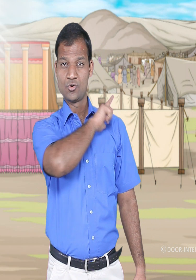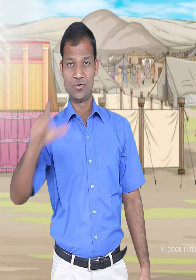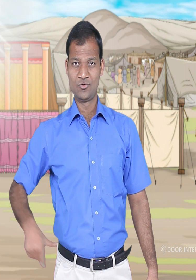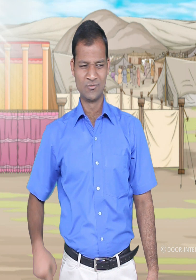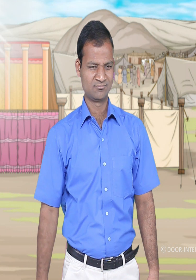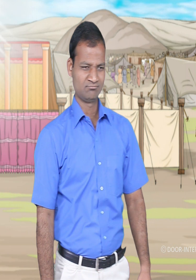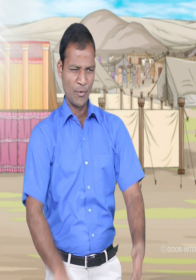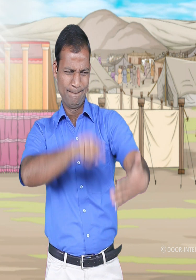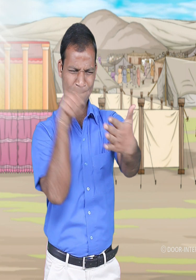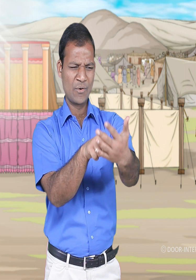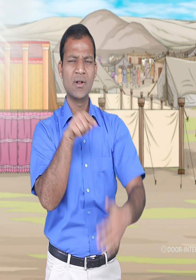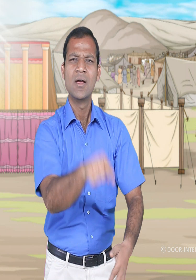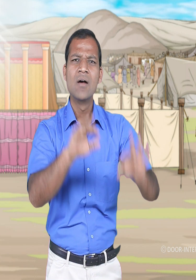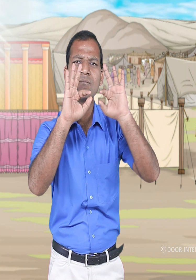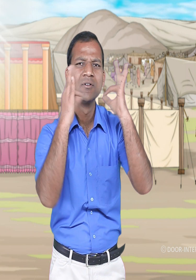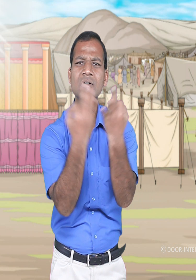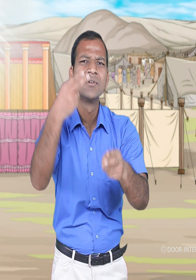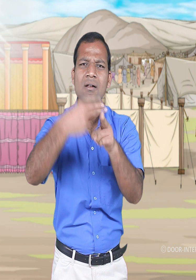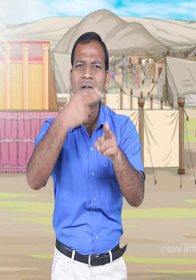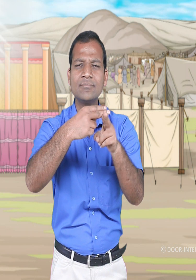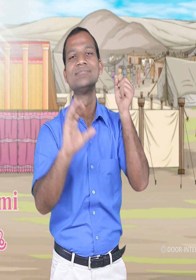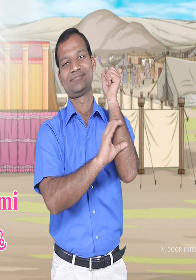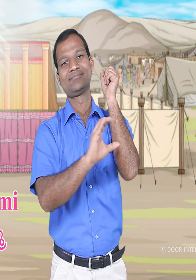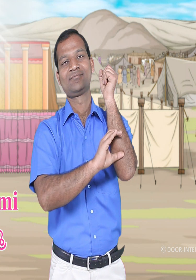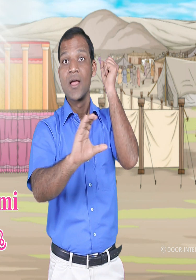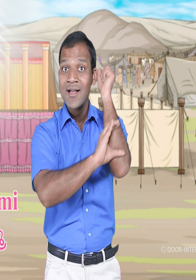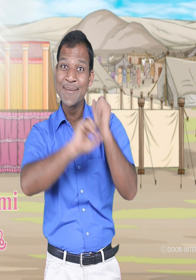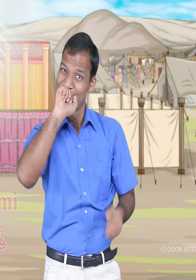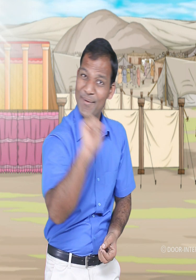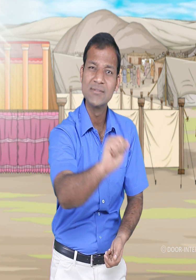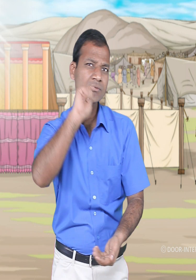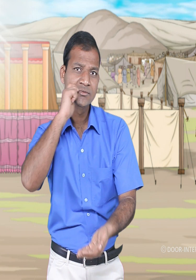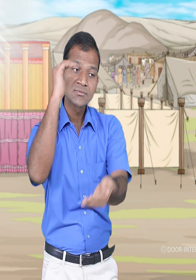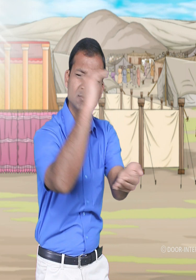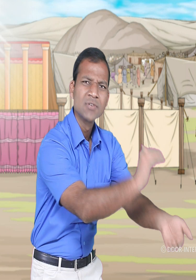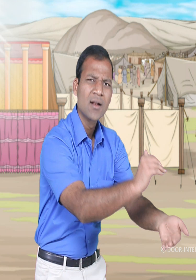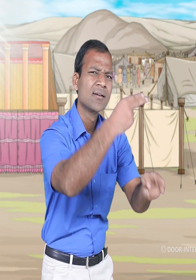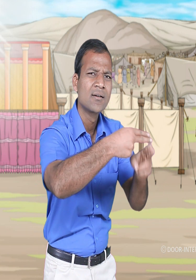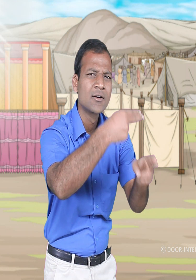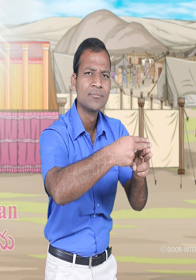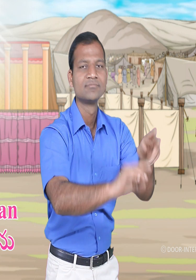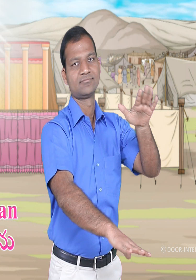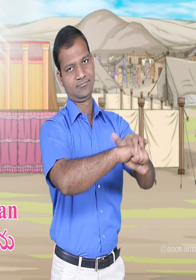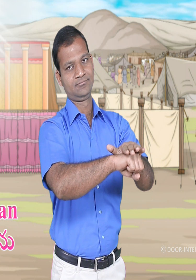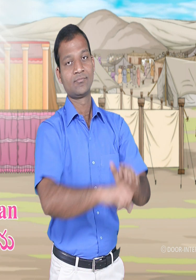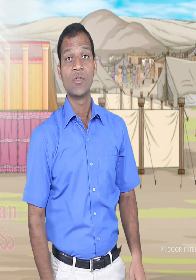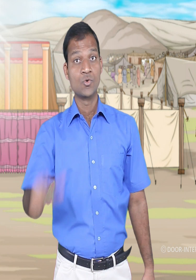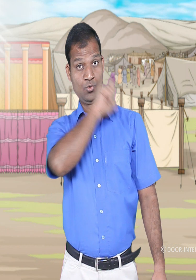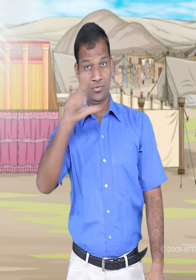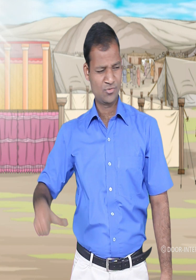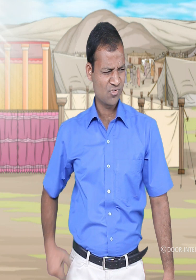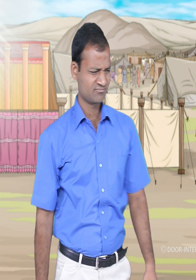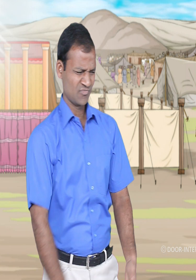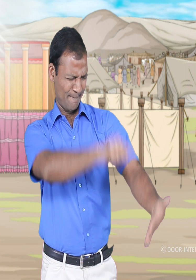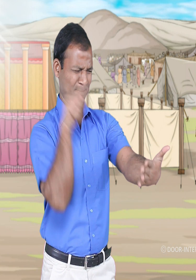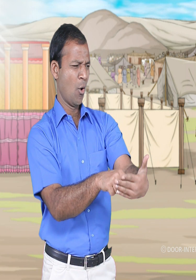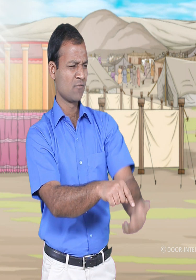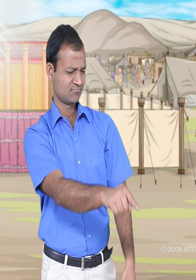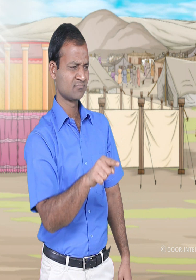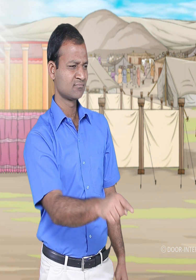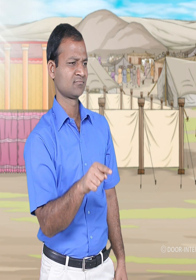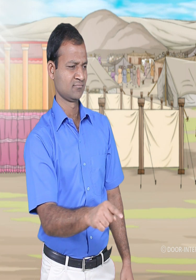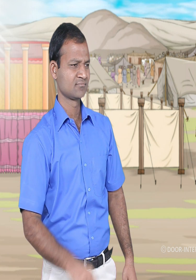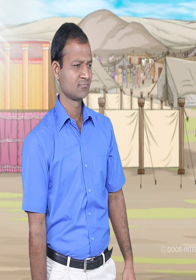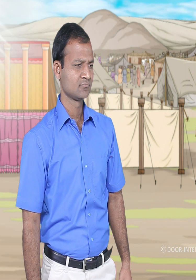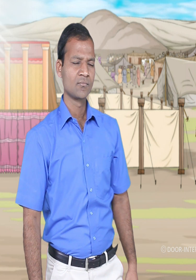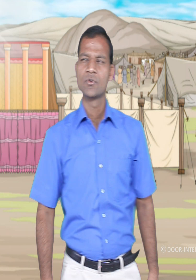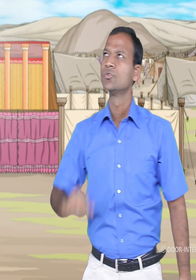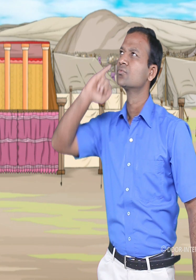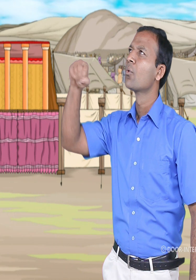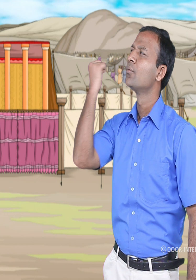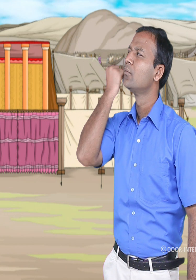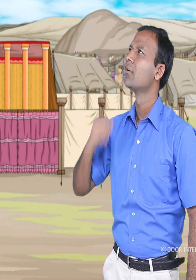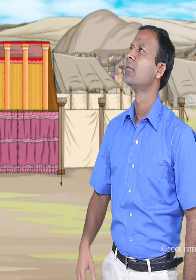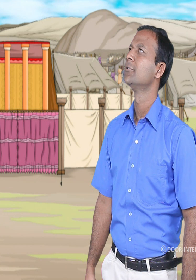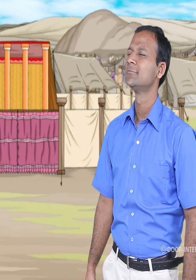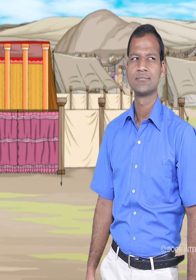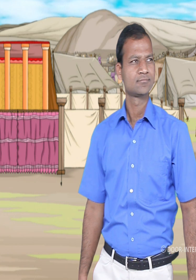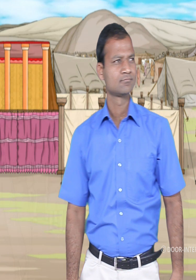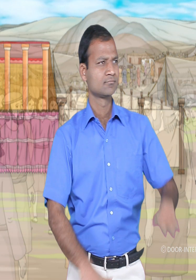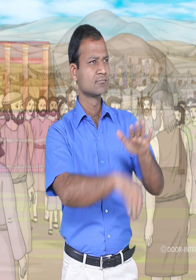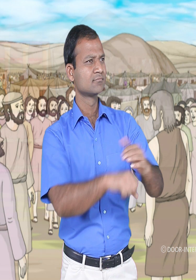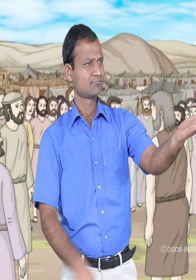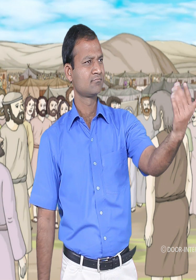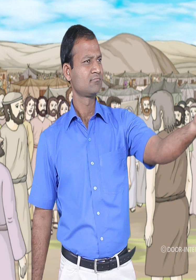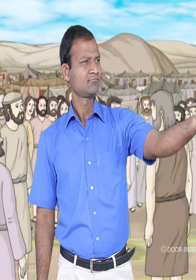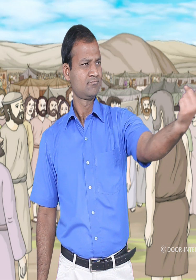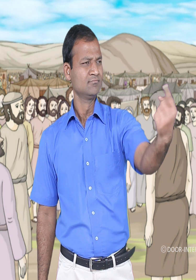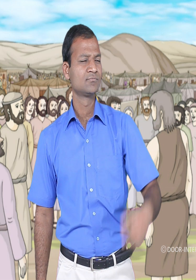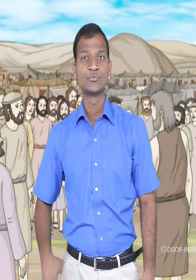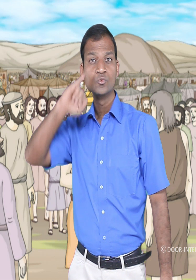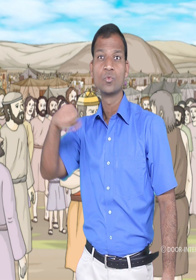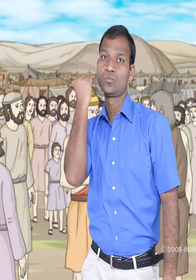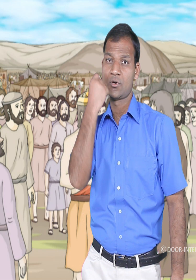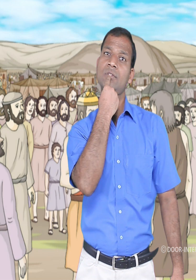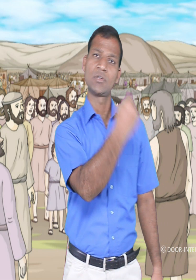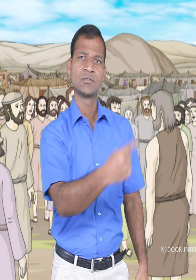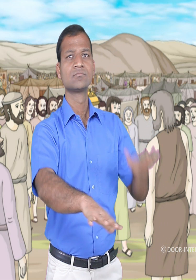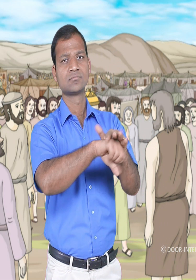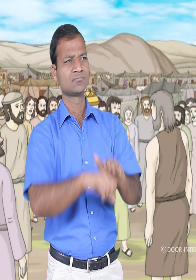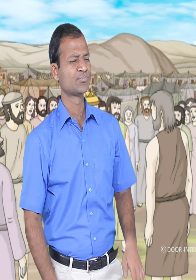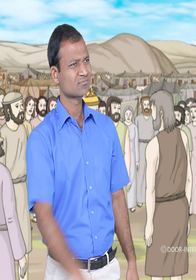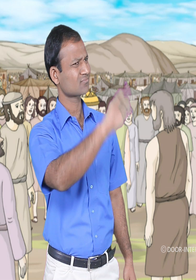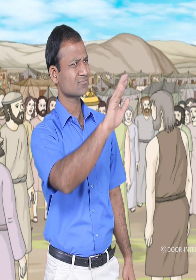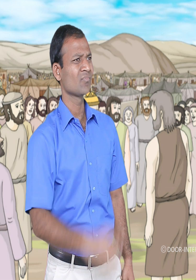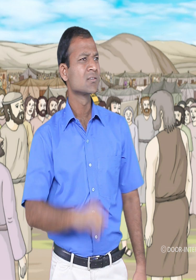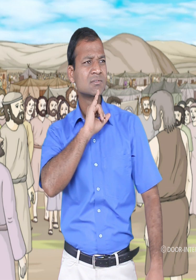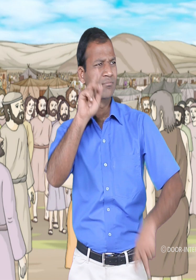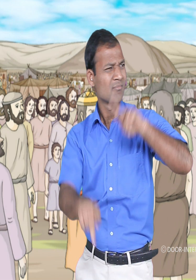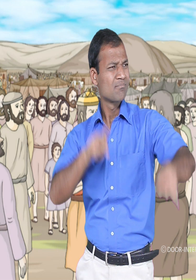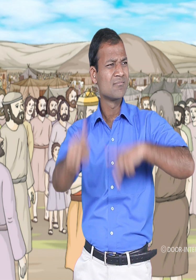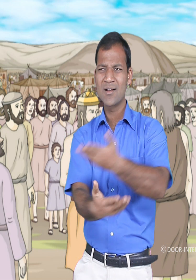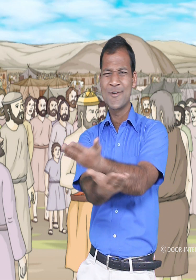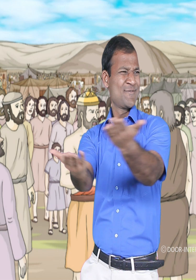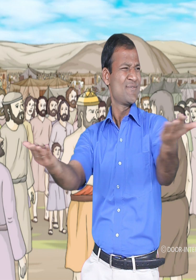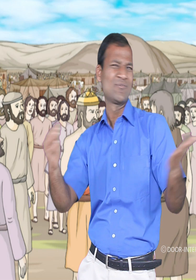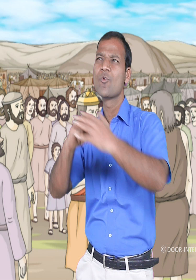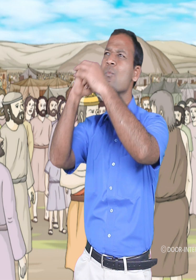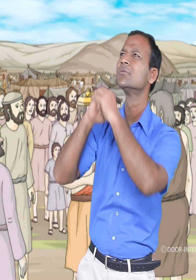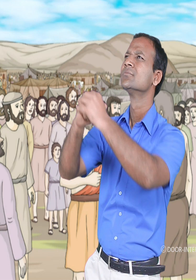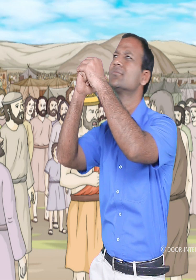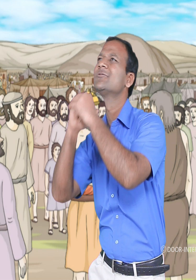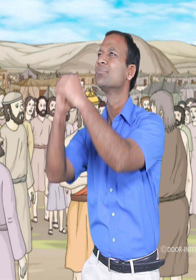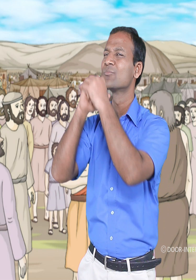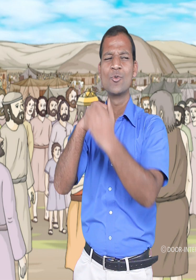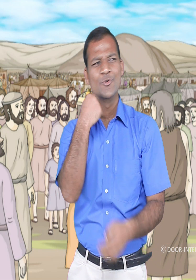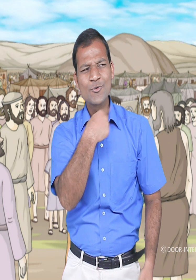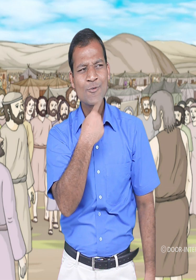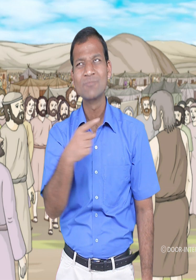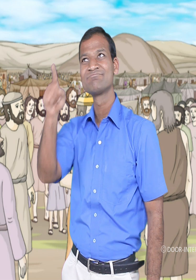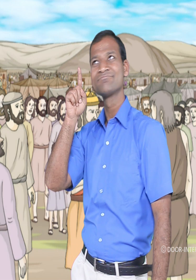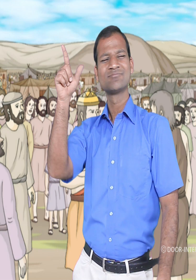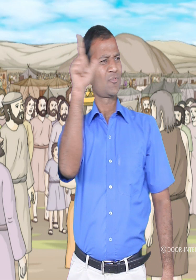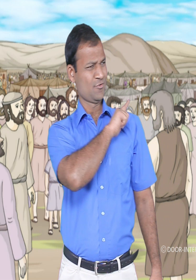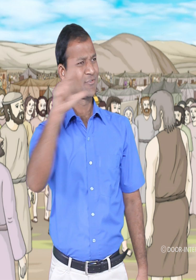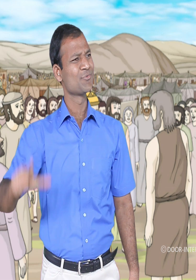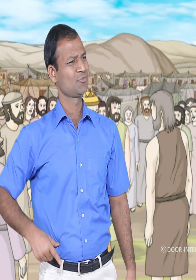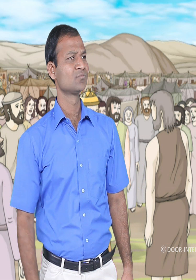And he had the family of Zabdi come forward man by man, and Achan son of Carmi, the son of Zabdi, the son of Zerah, of the tribe of Judah, was selected.